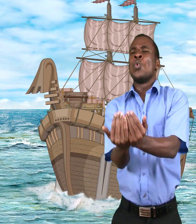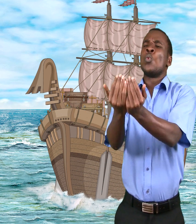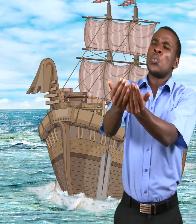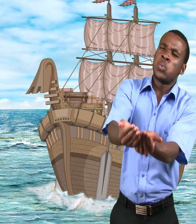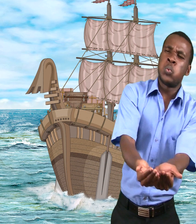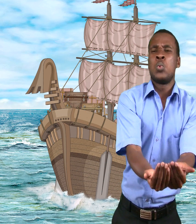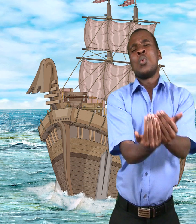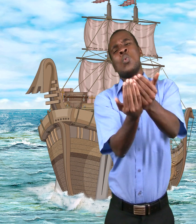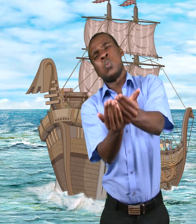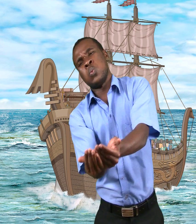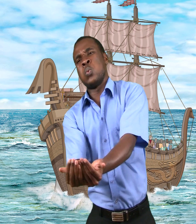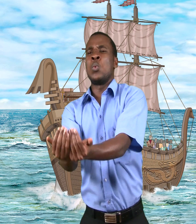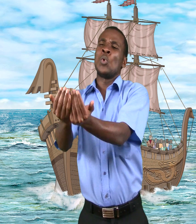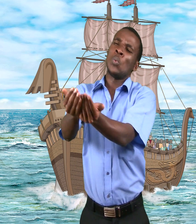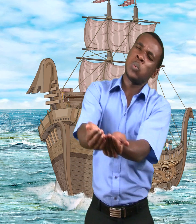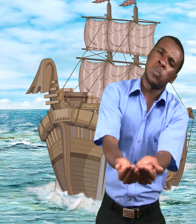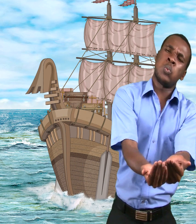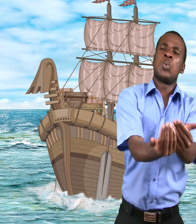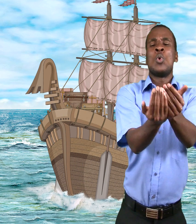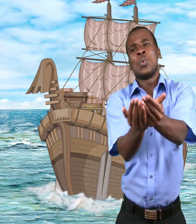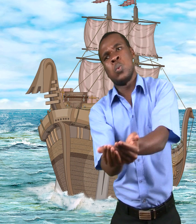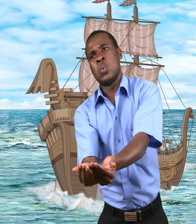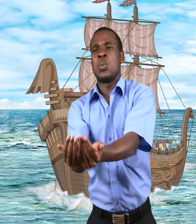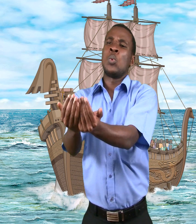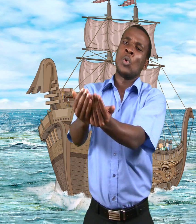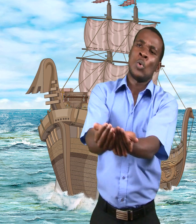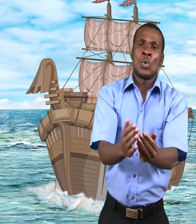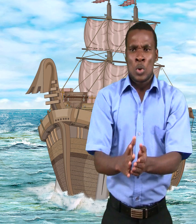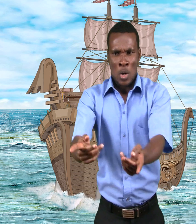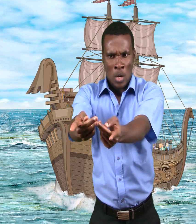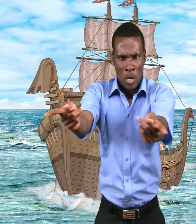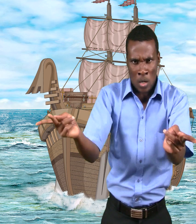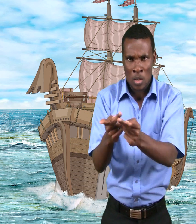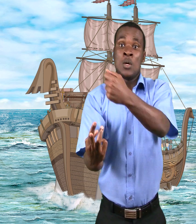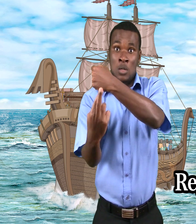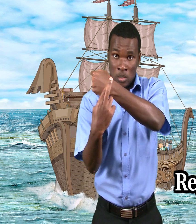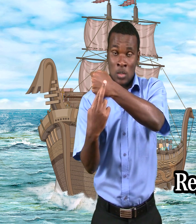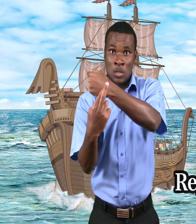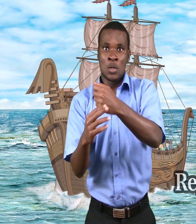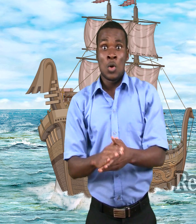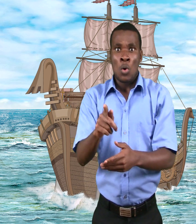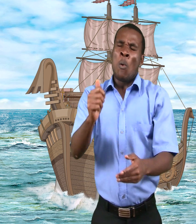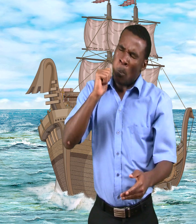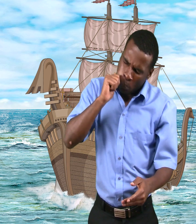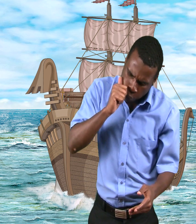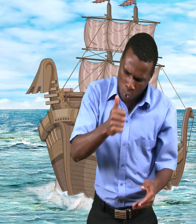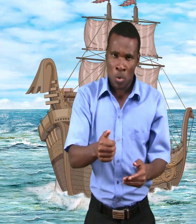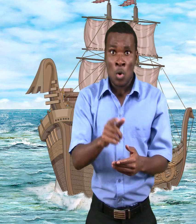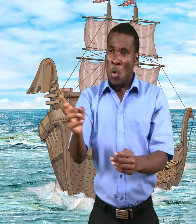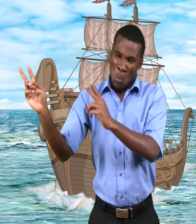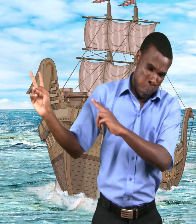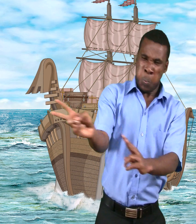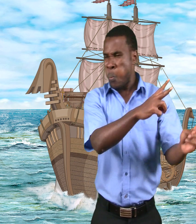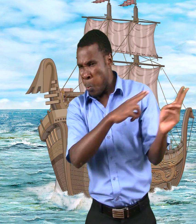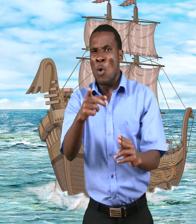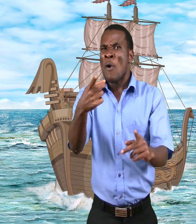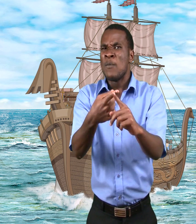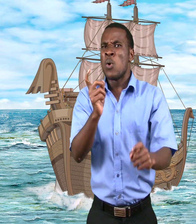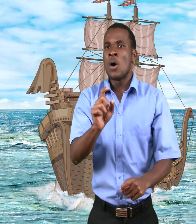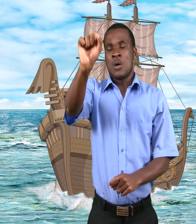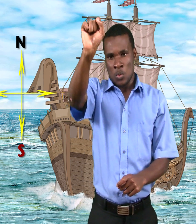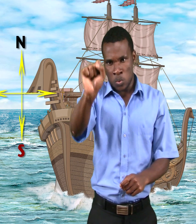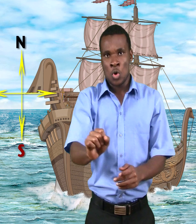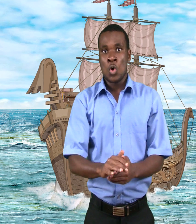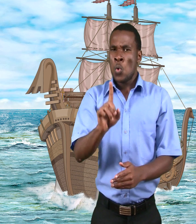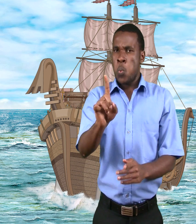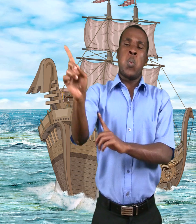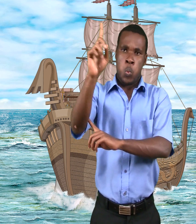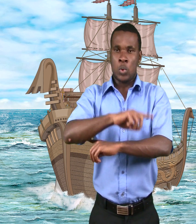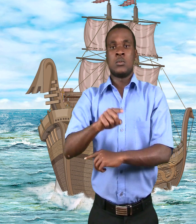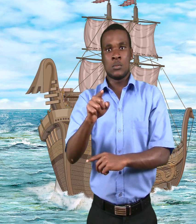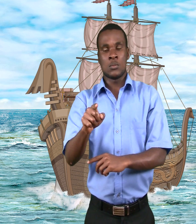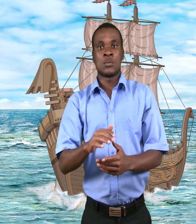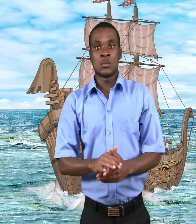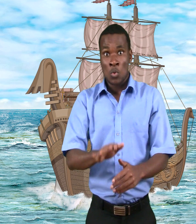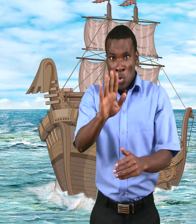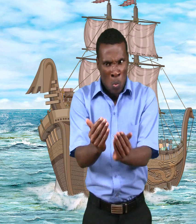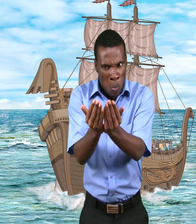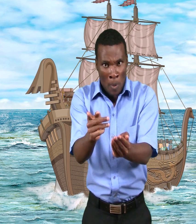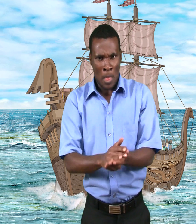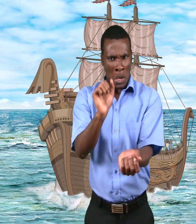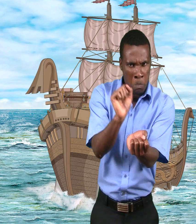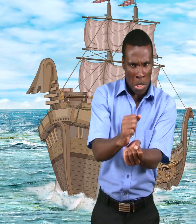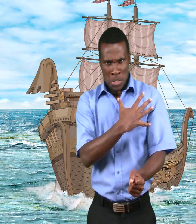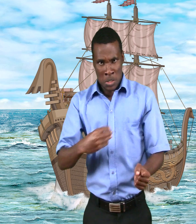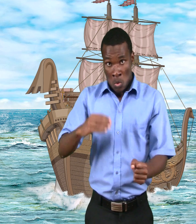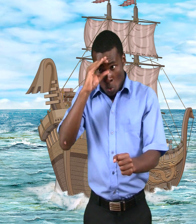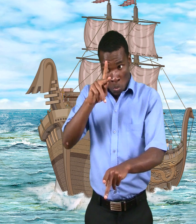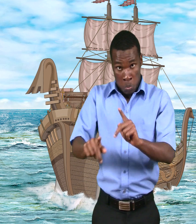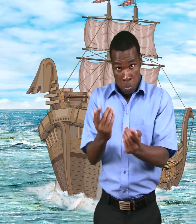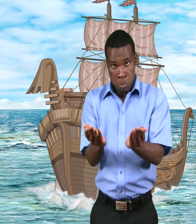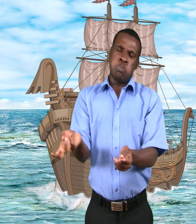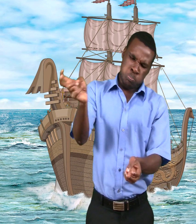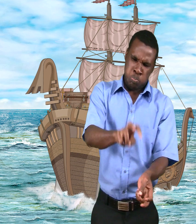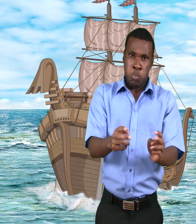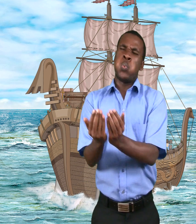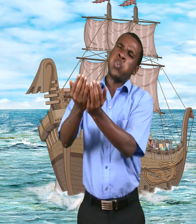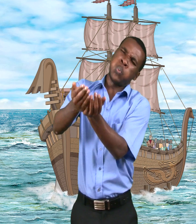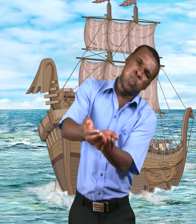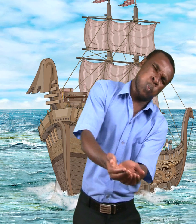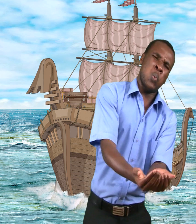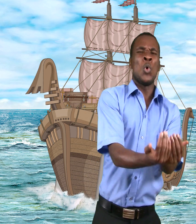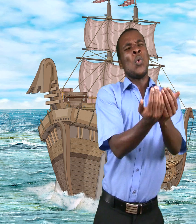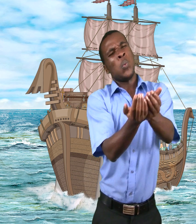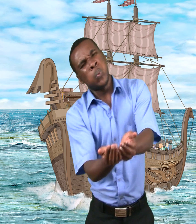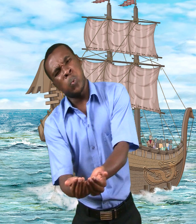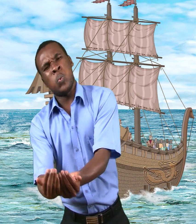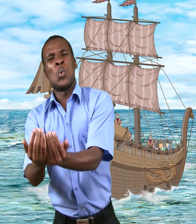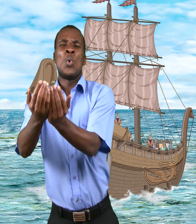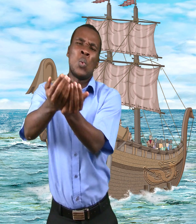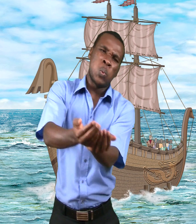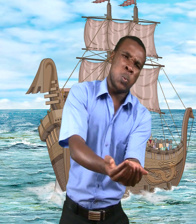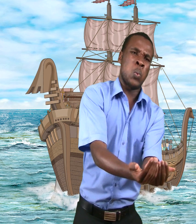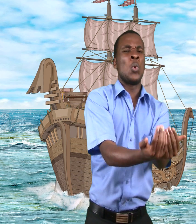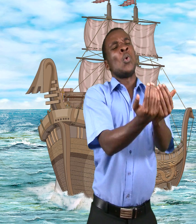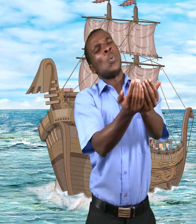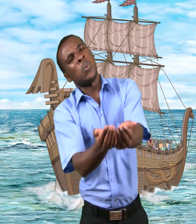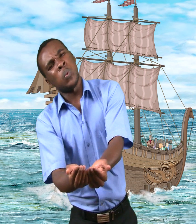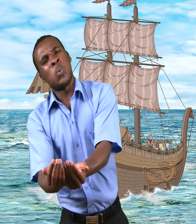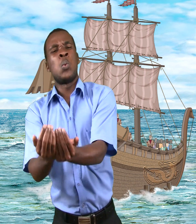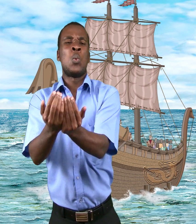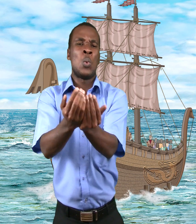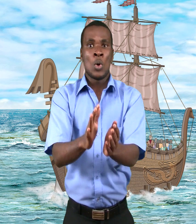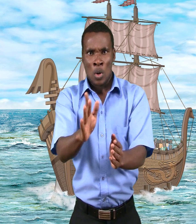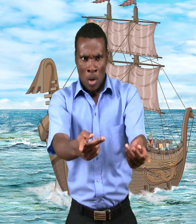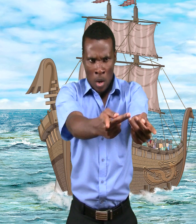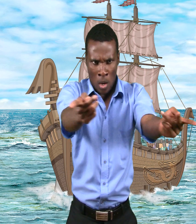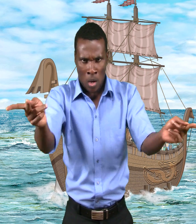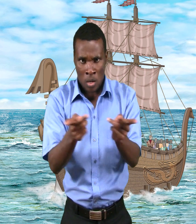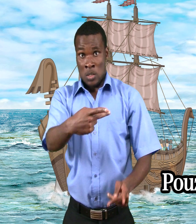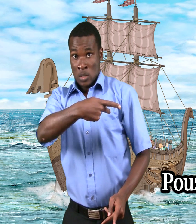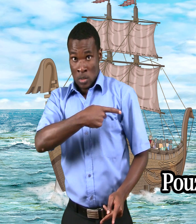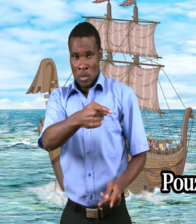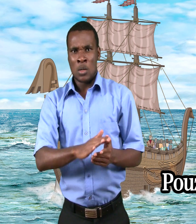Putting in at Syracuse, we stayed there three days. From there we weighed anchor and came to Rhegium.